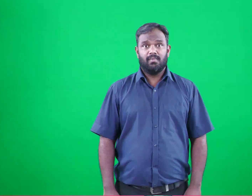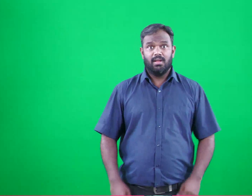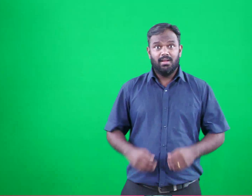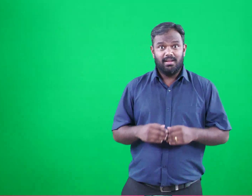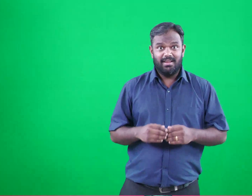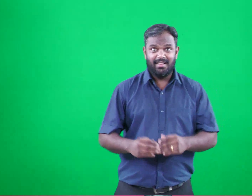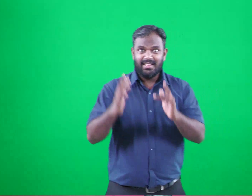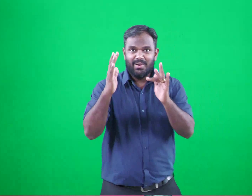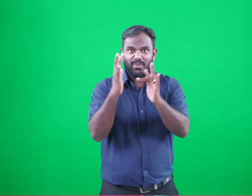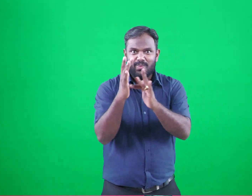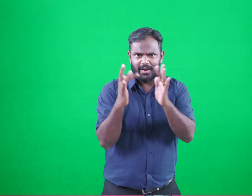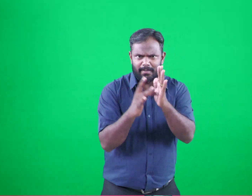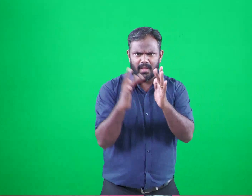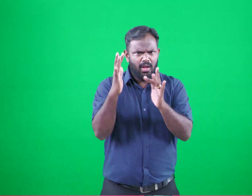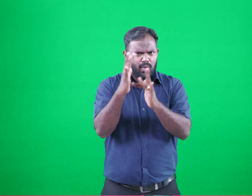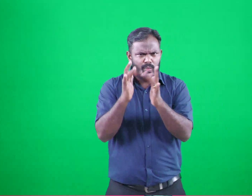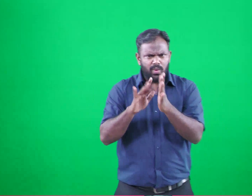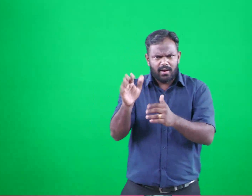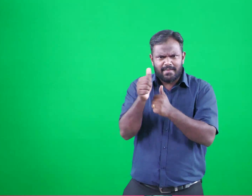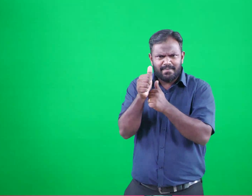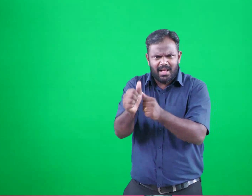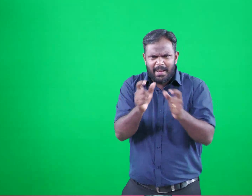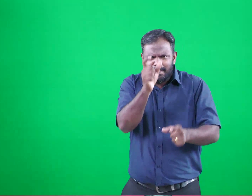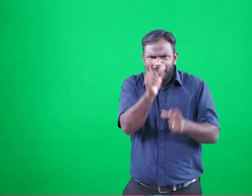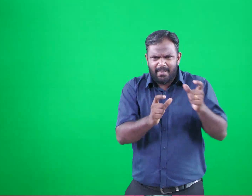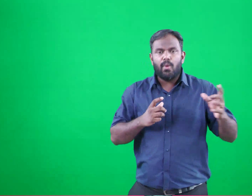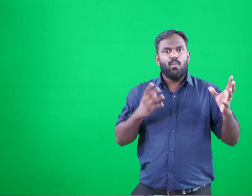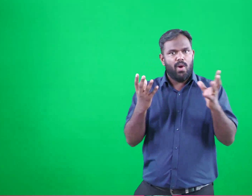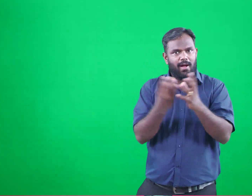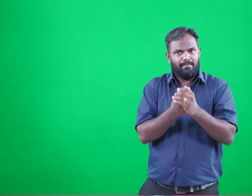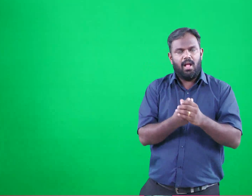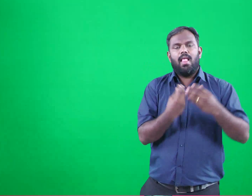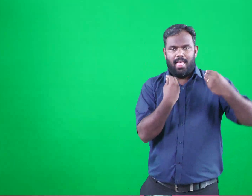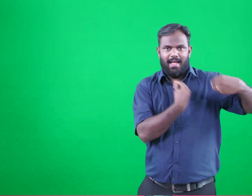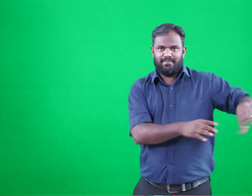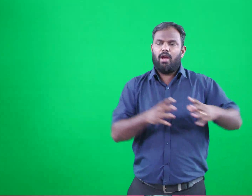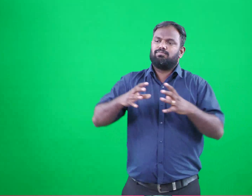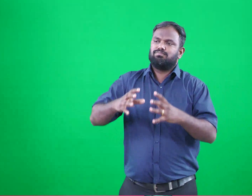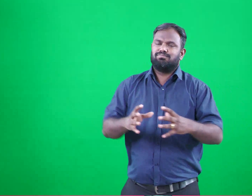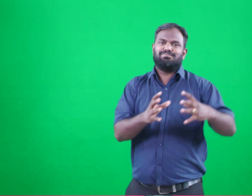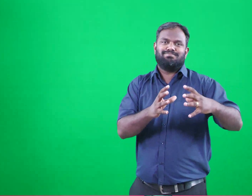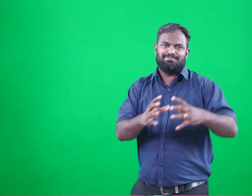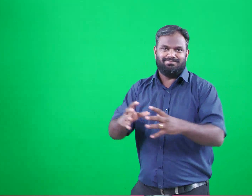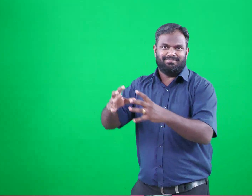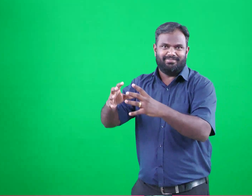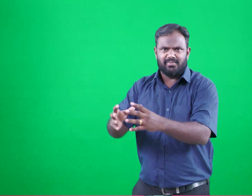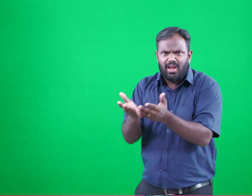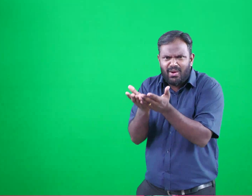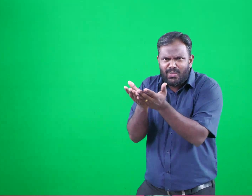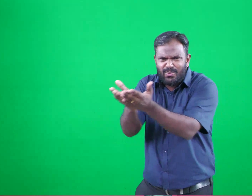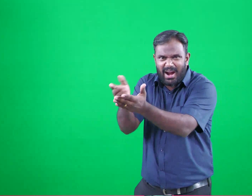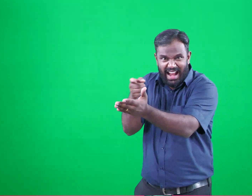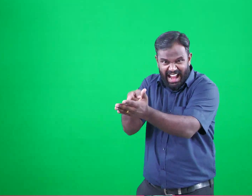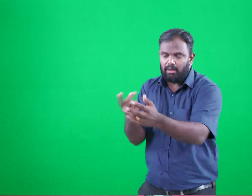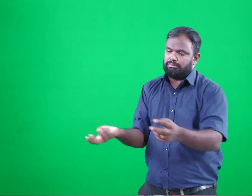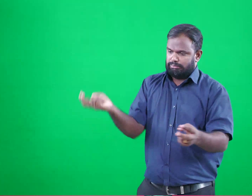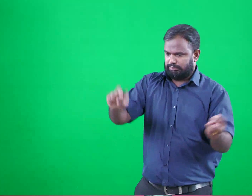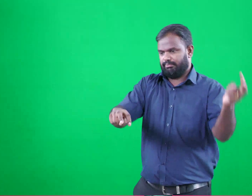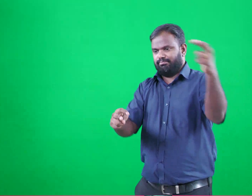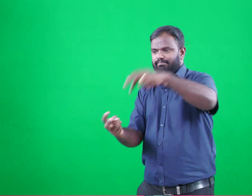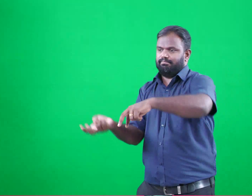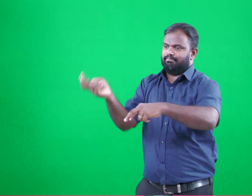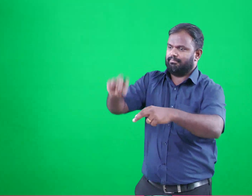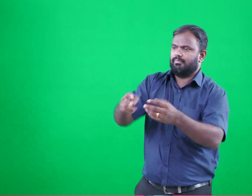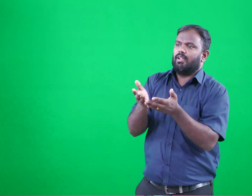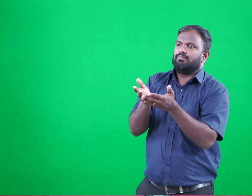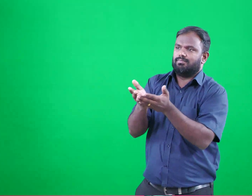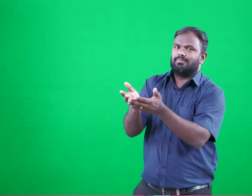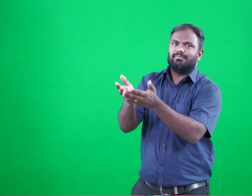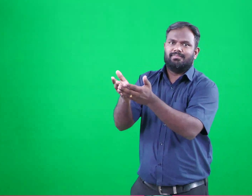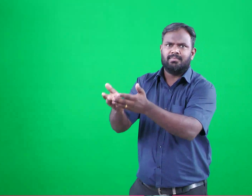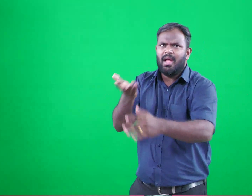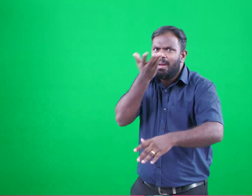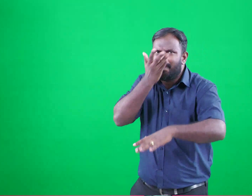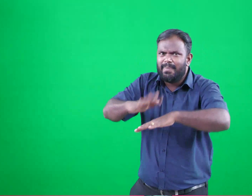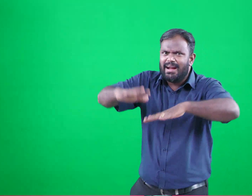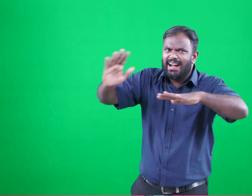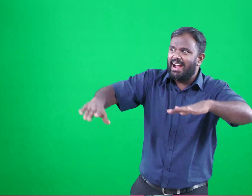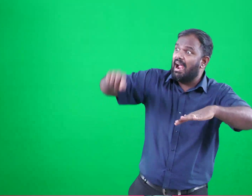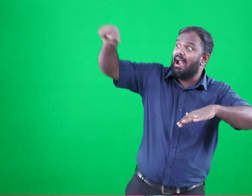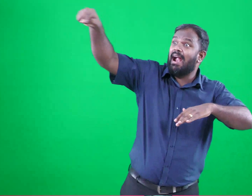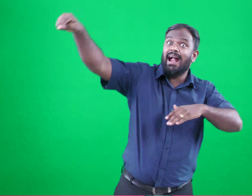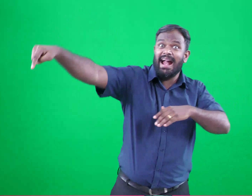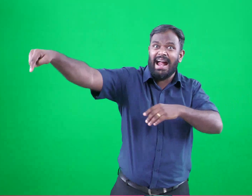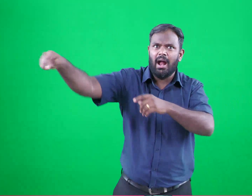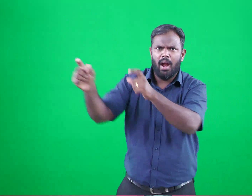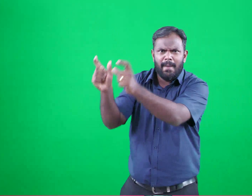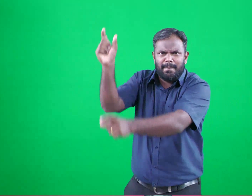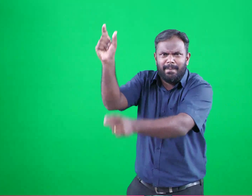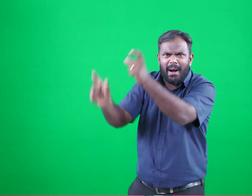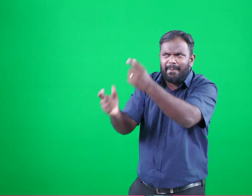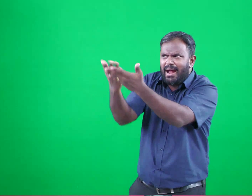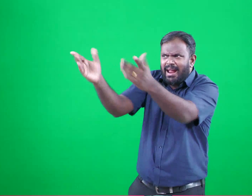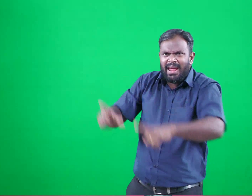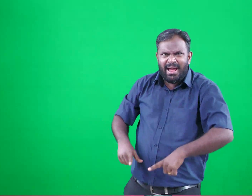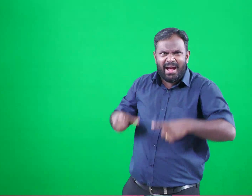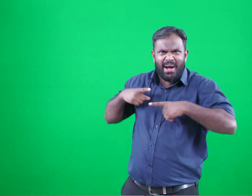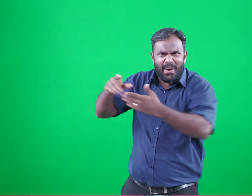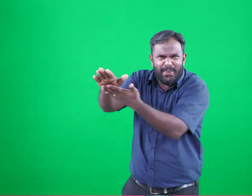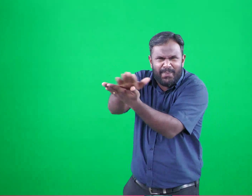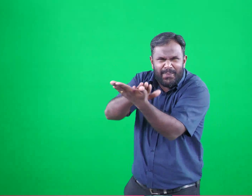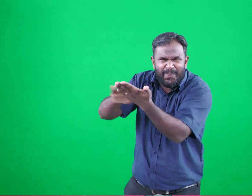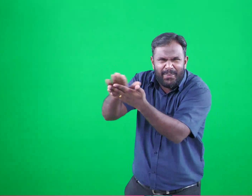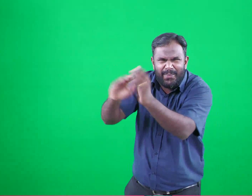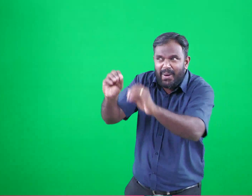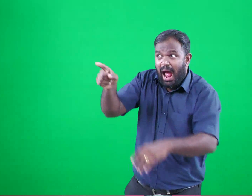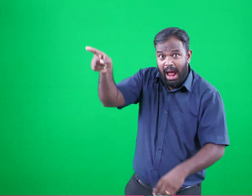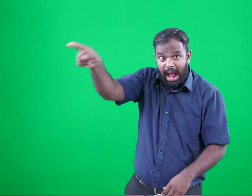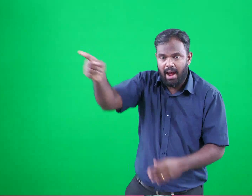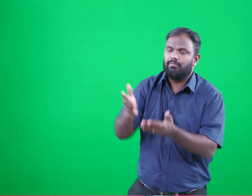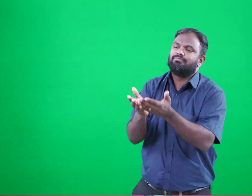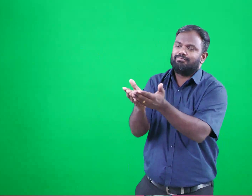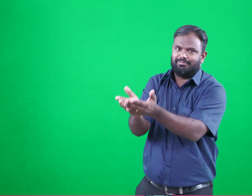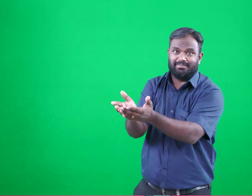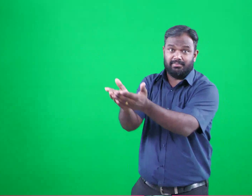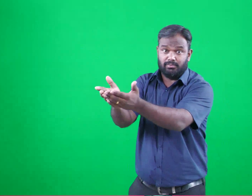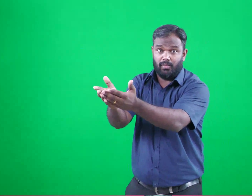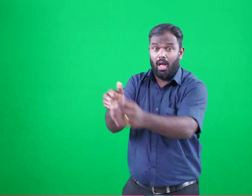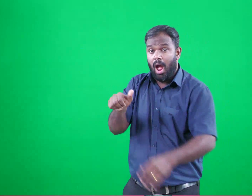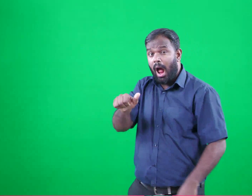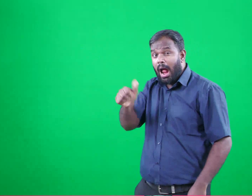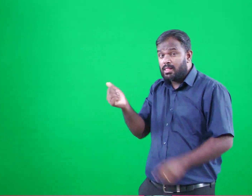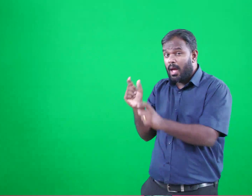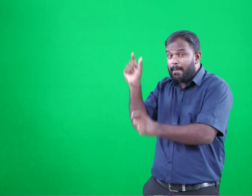So they went away in a boat by themselves to a solitary place.